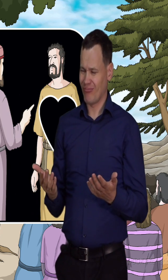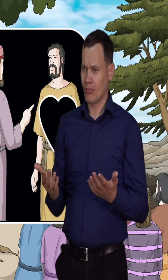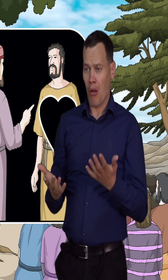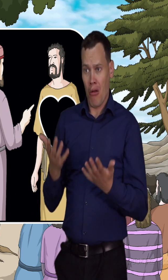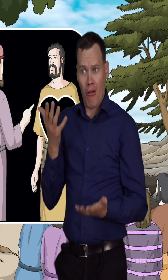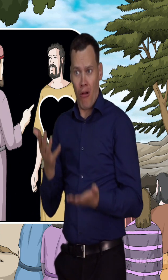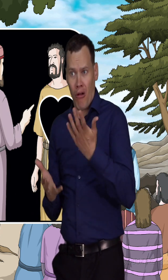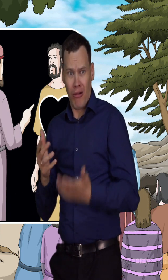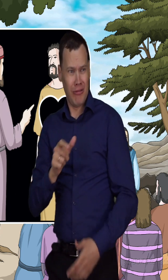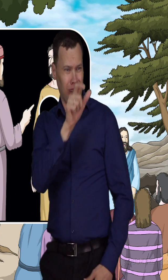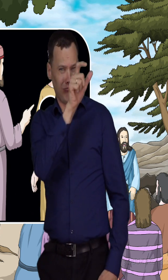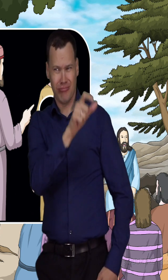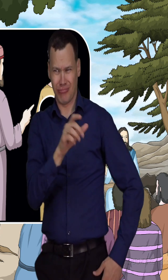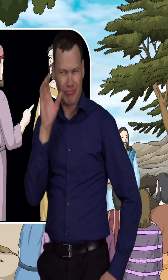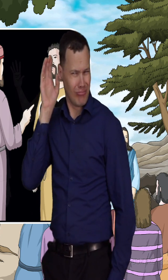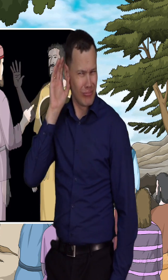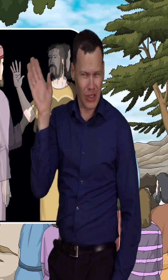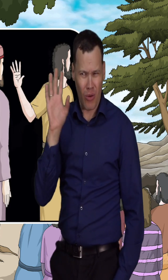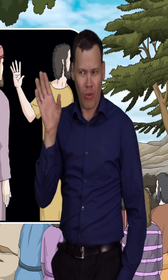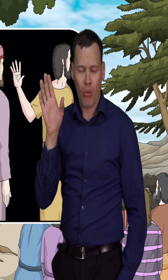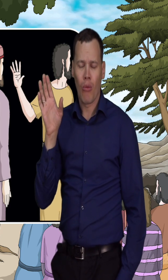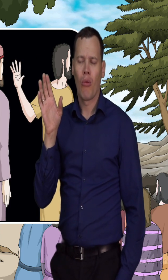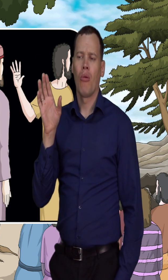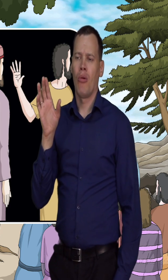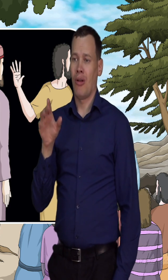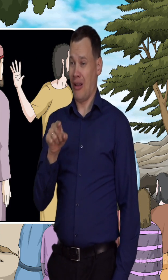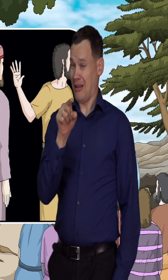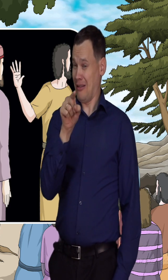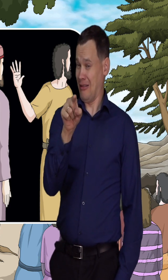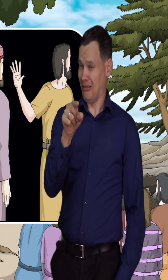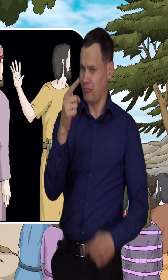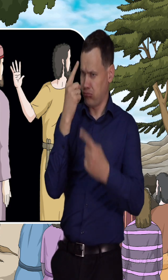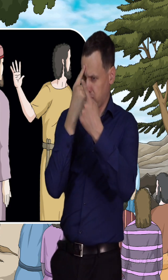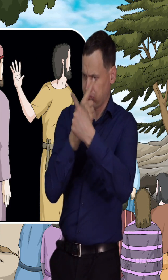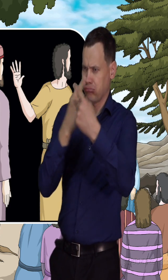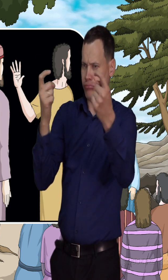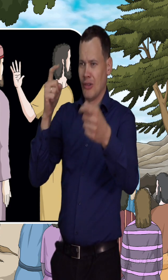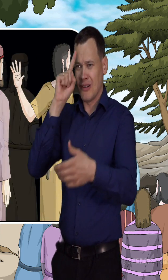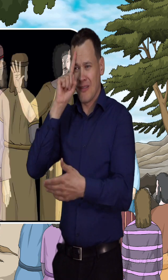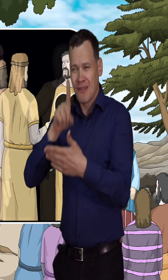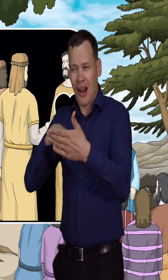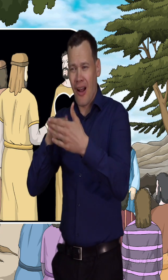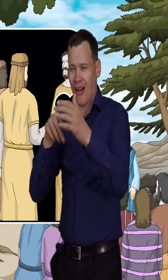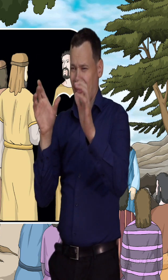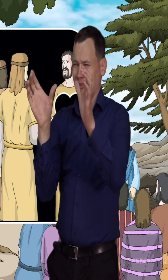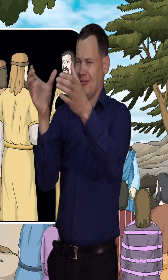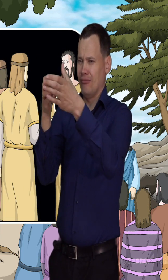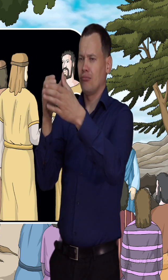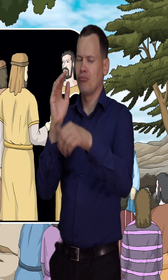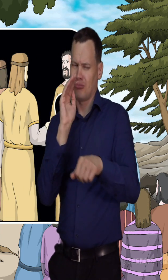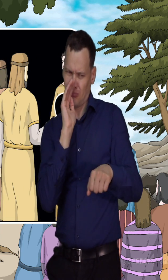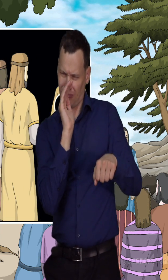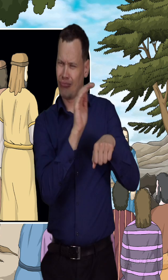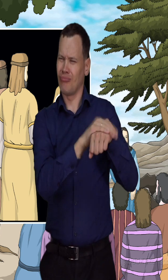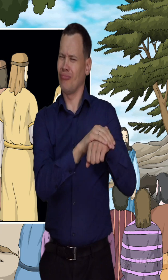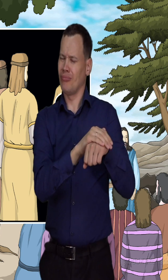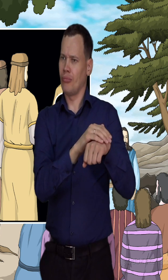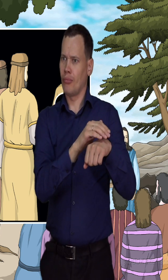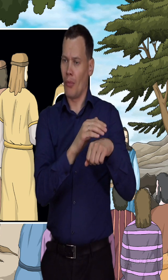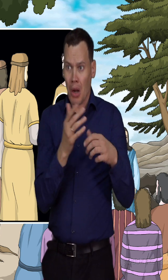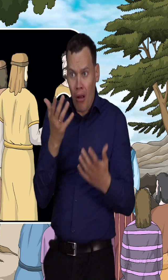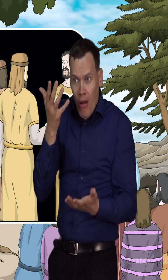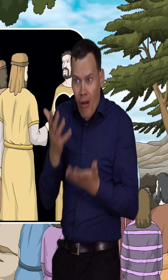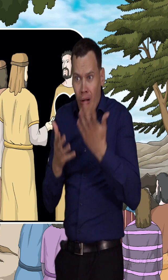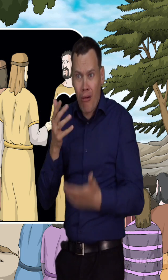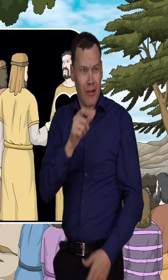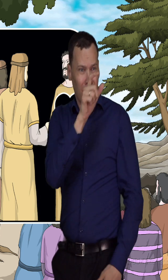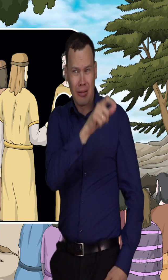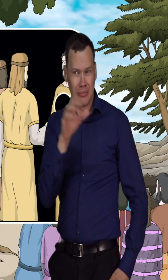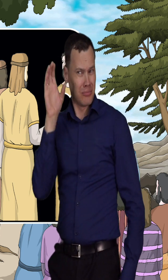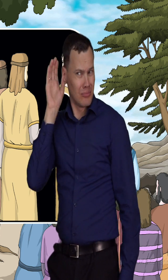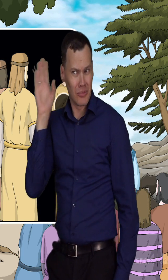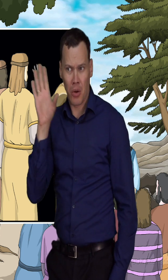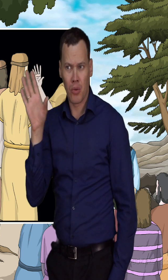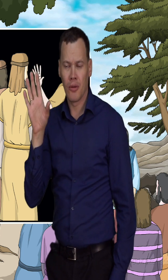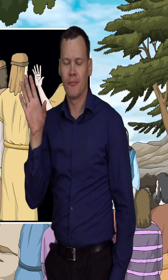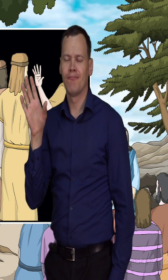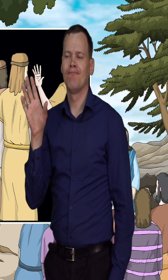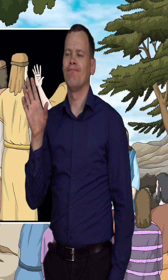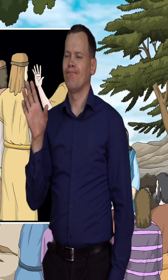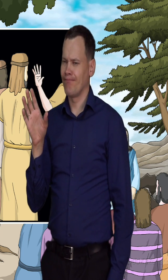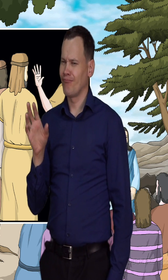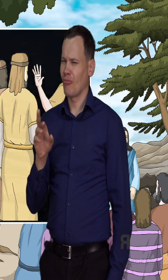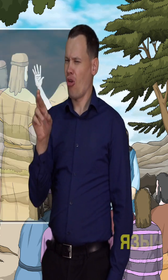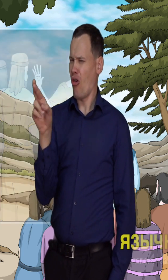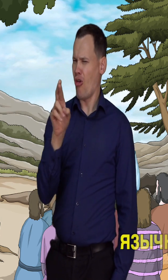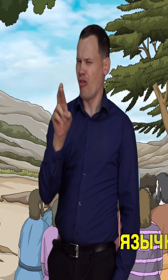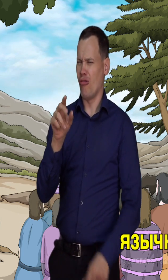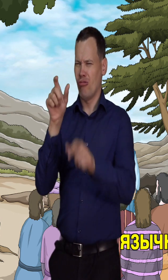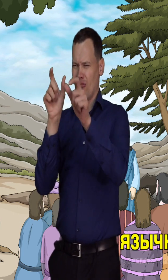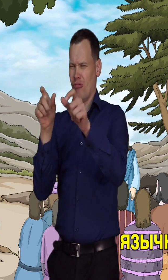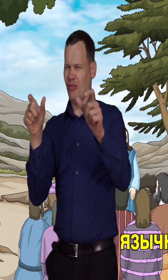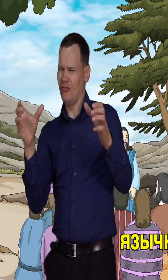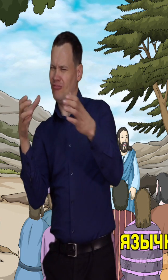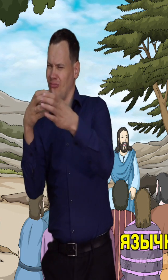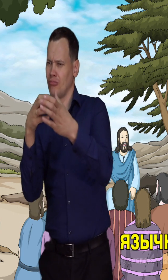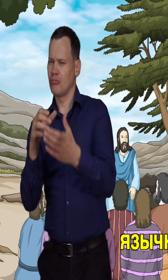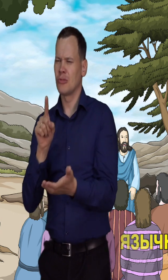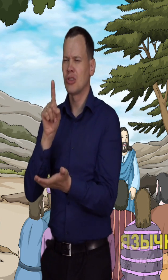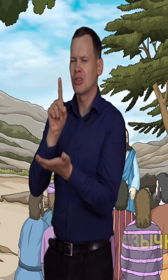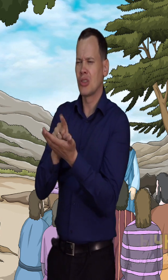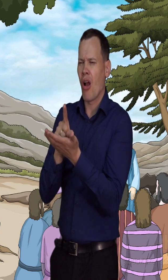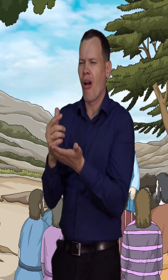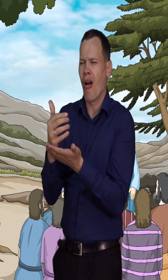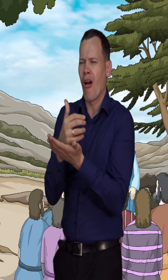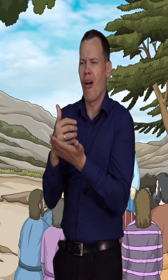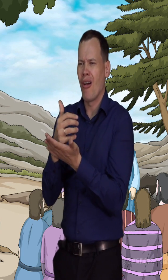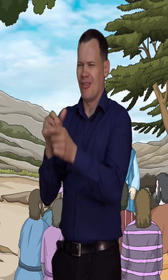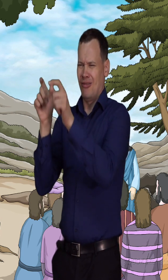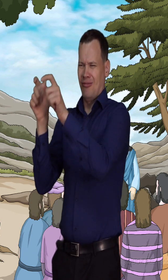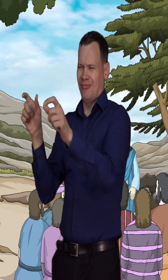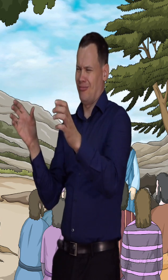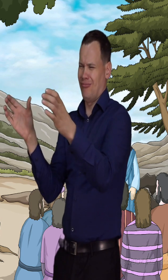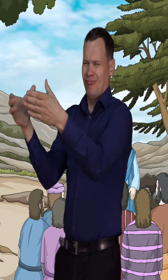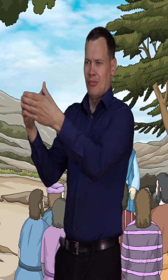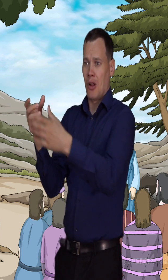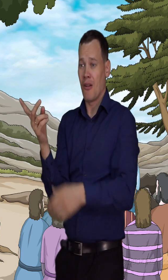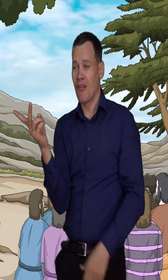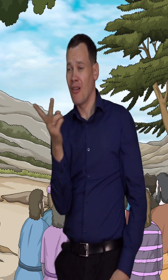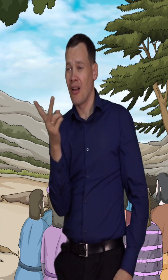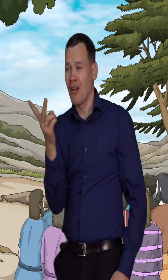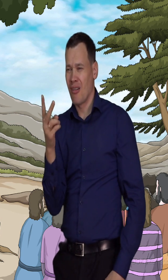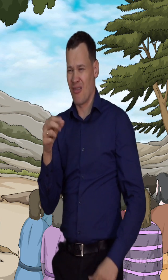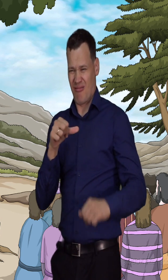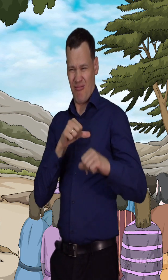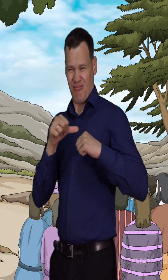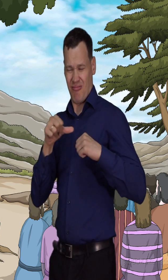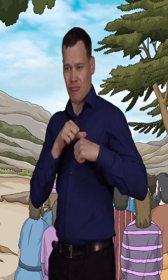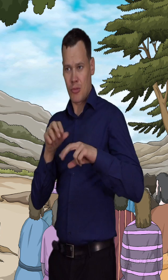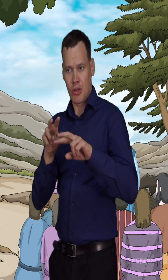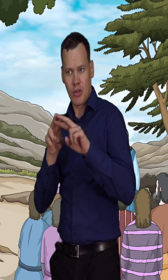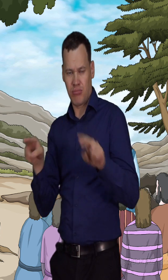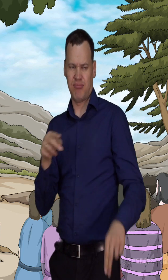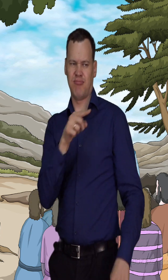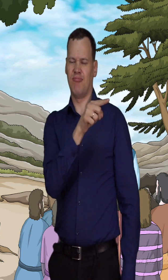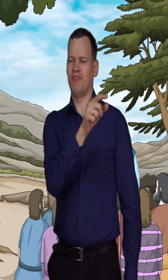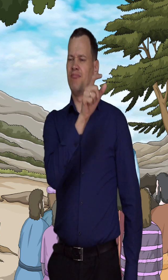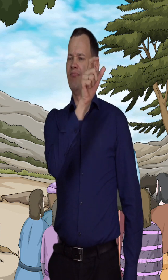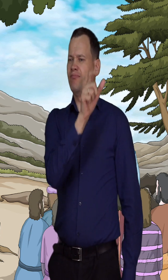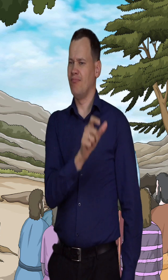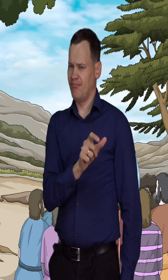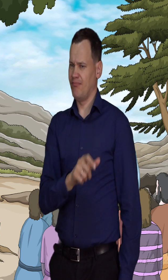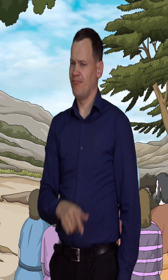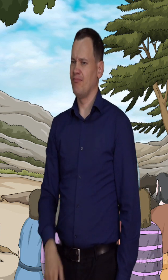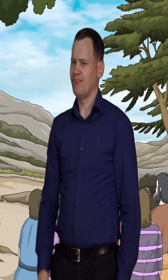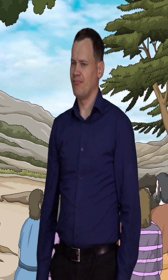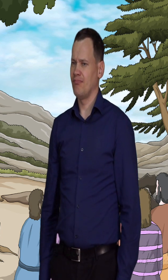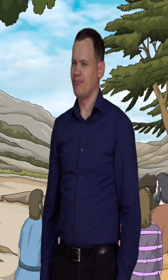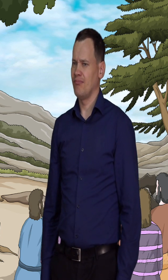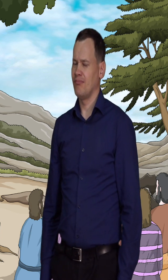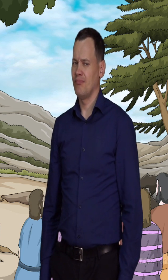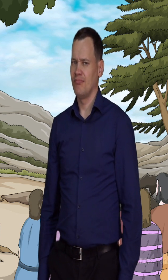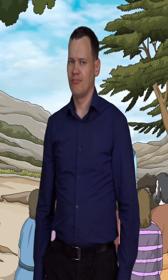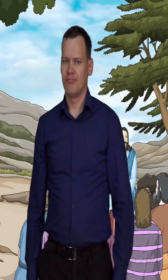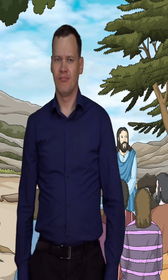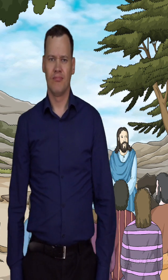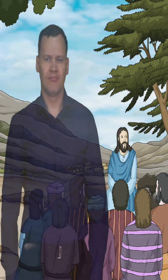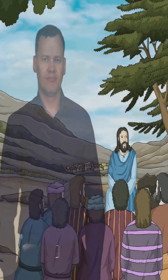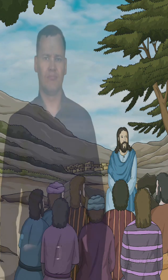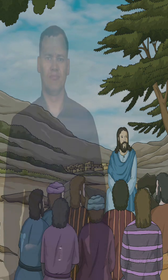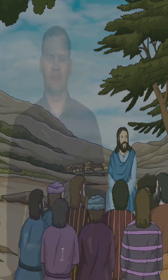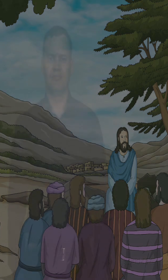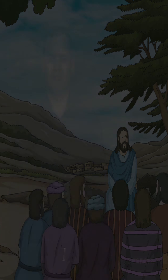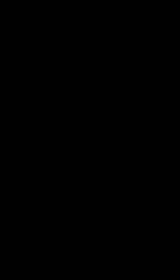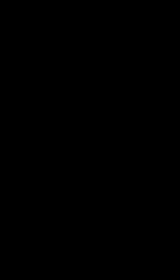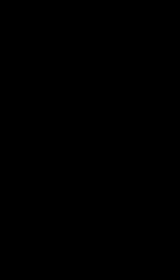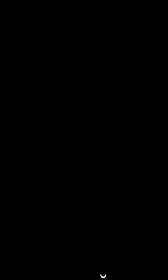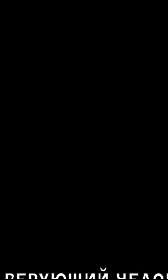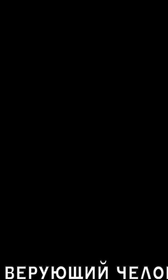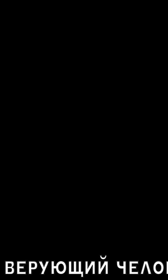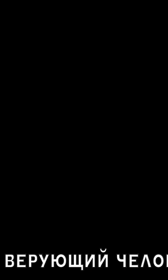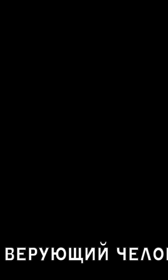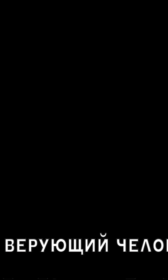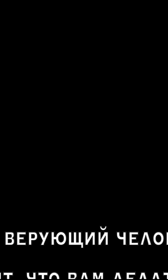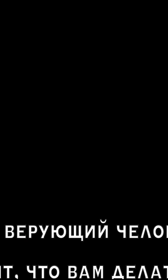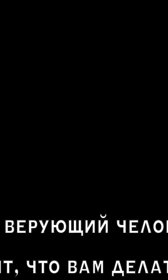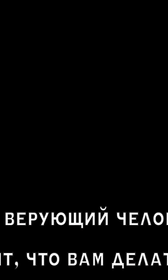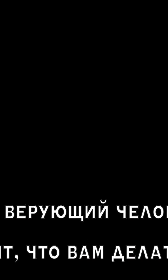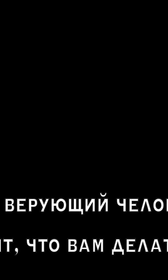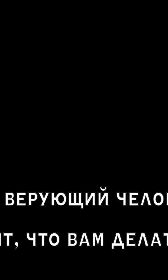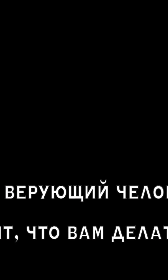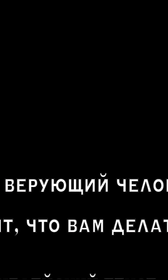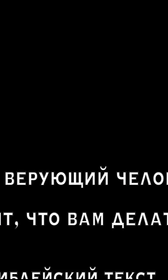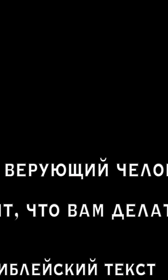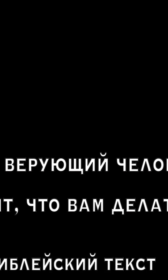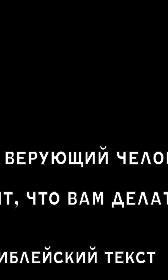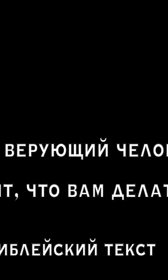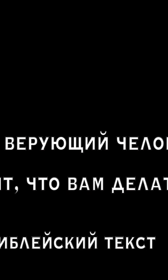If he refuses to listen to them, tell it to the church. And if he refuses to listen even to the church, regard him as you would a pagan or a tax collector.